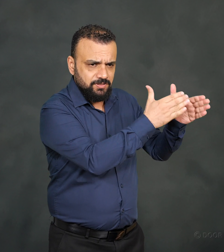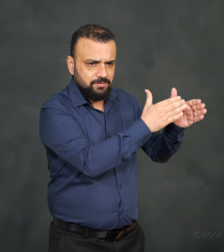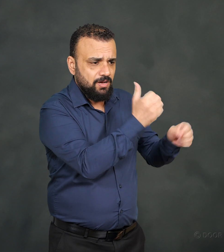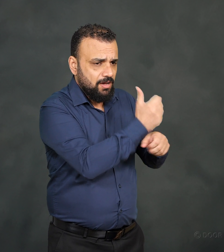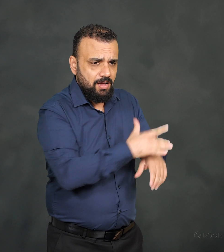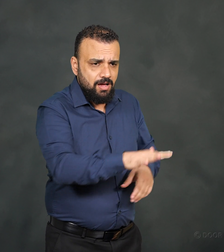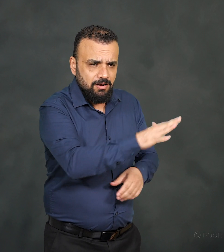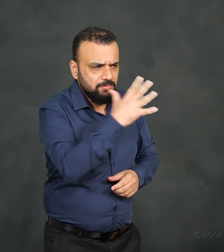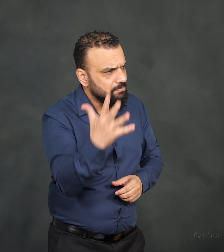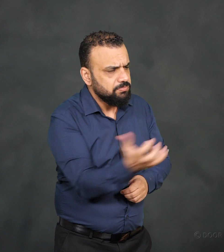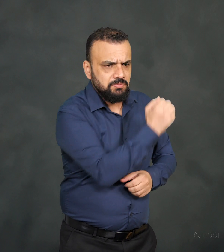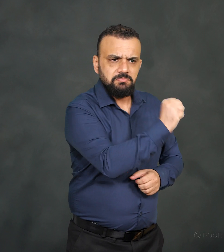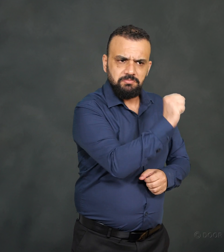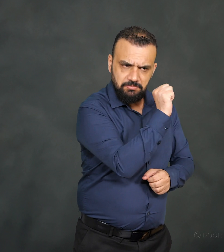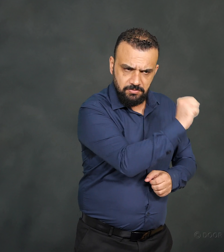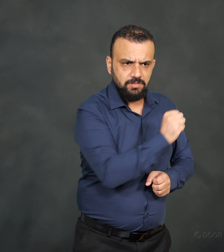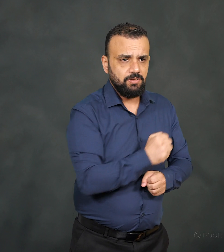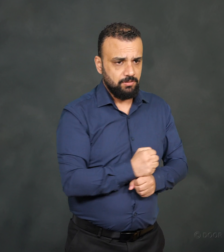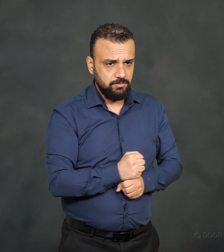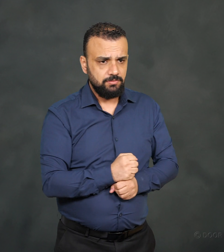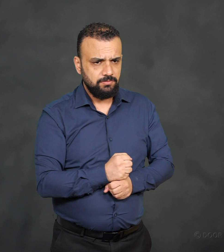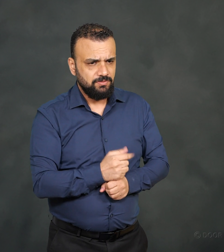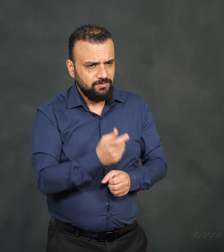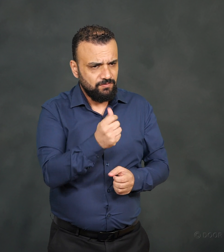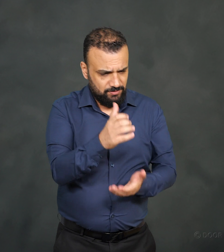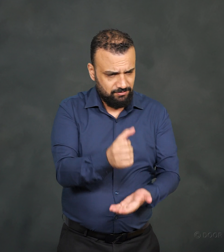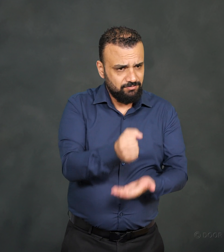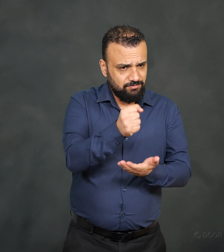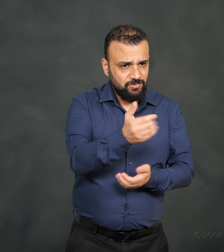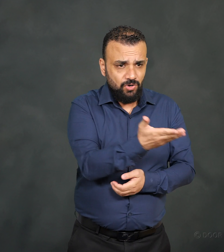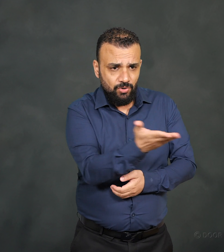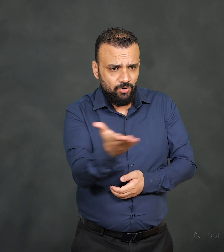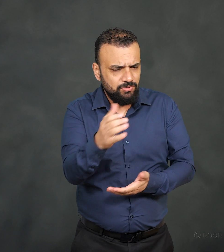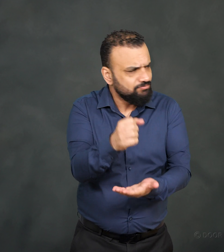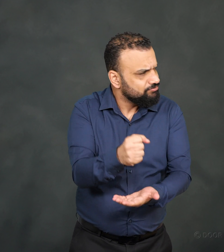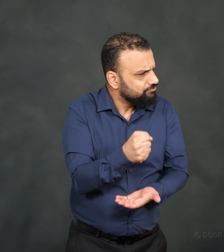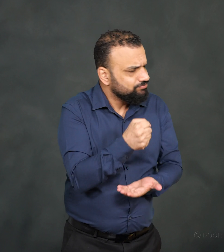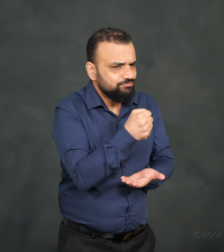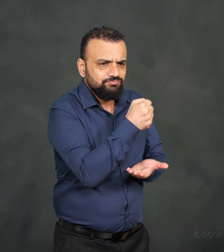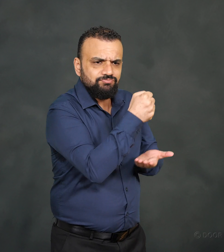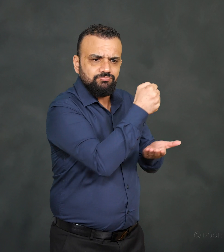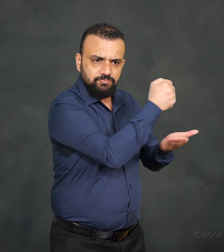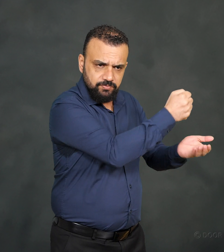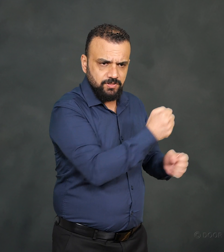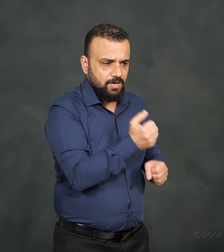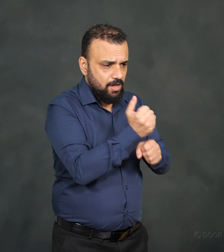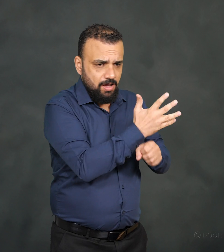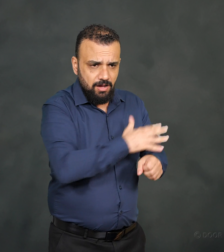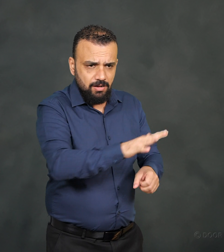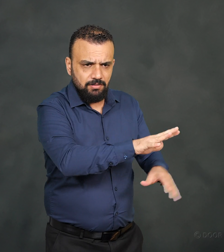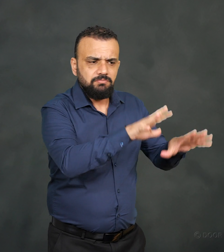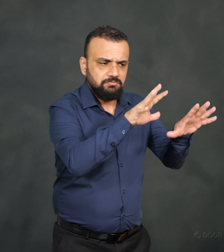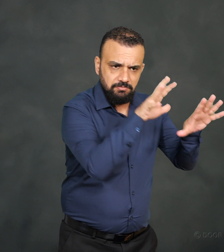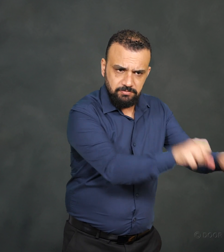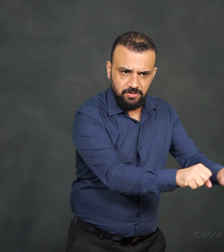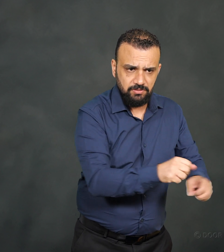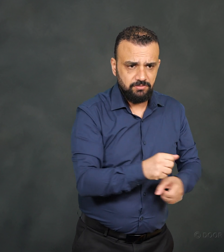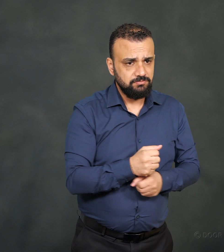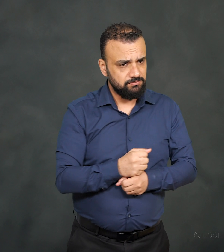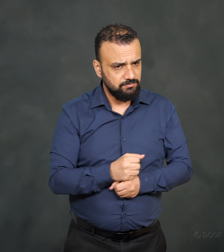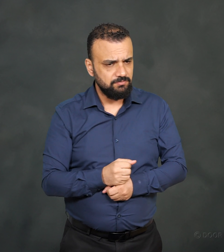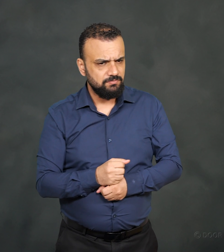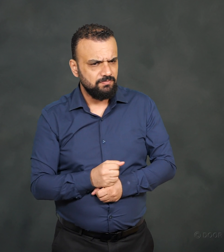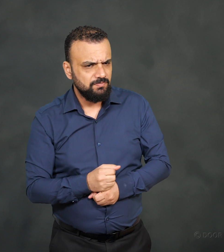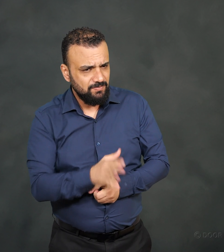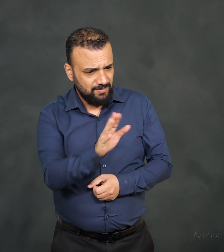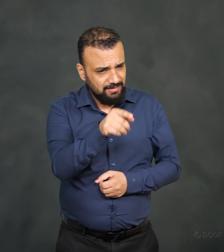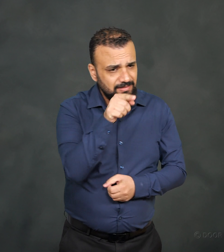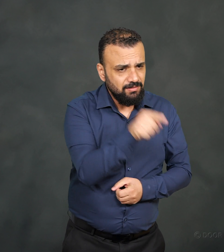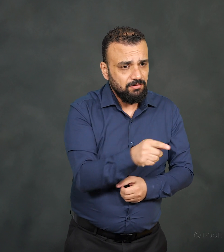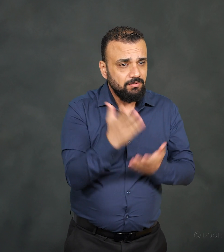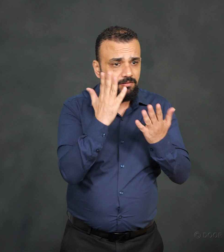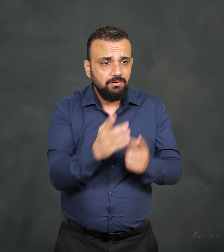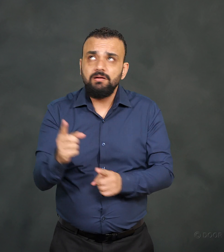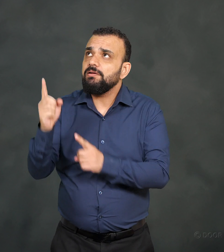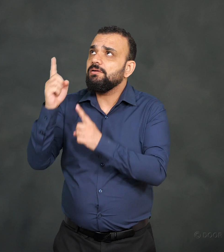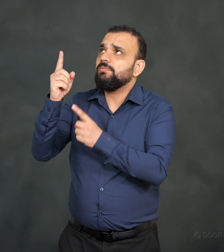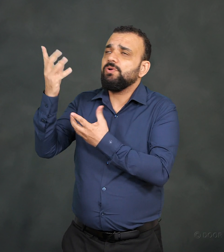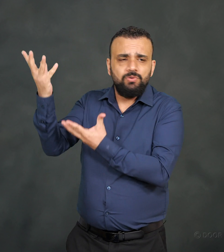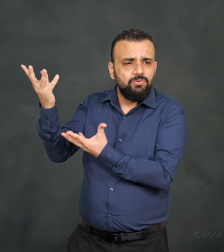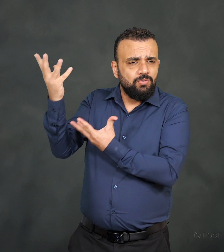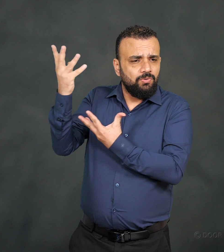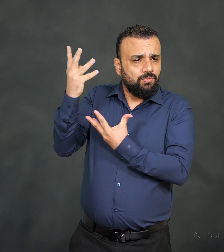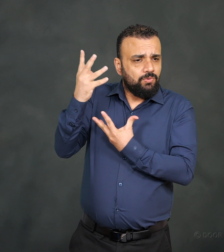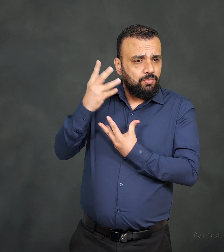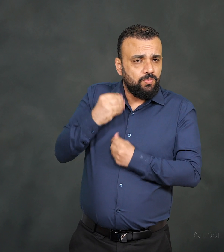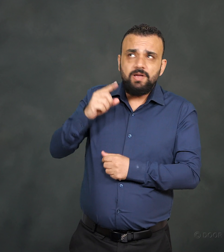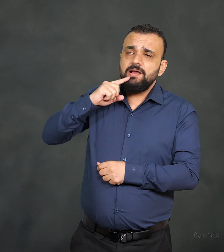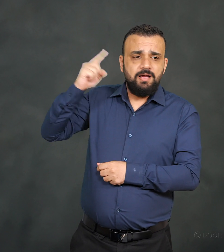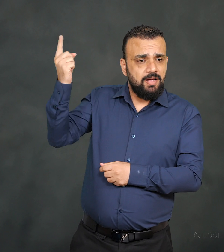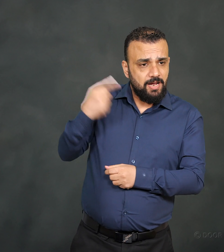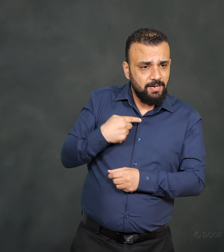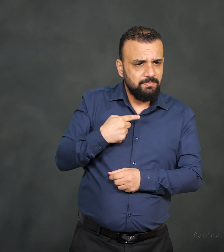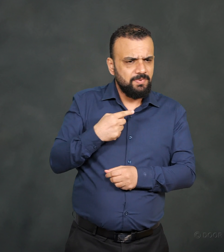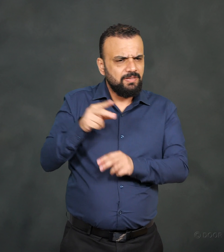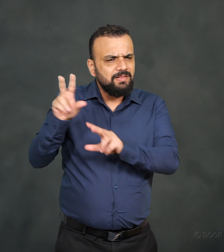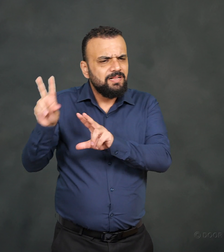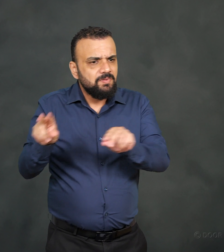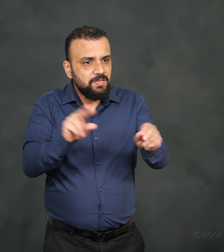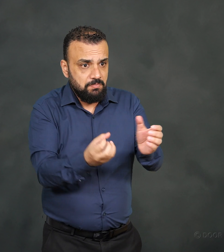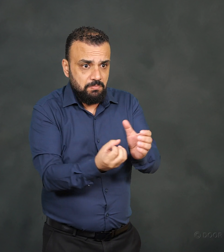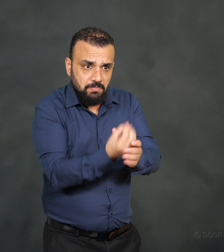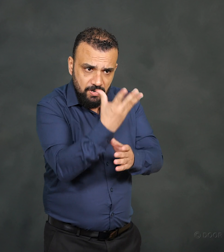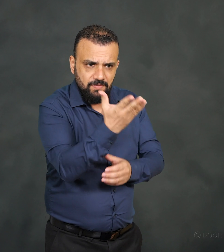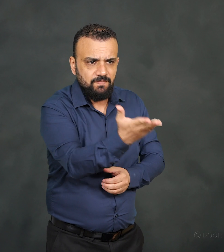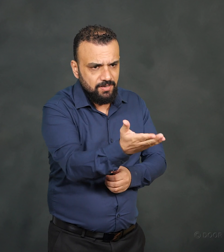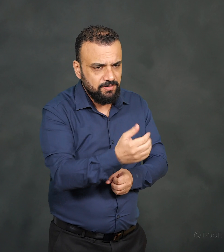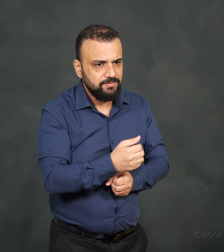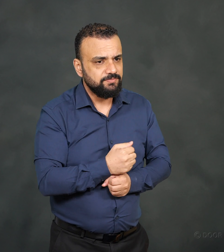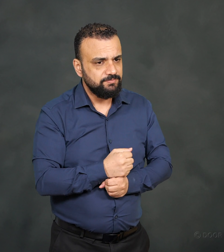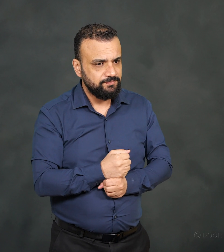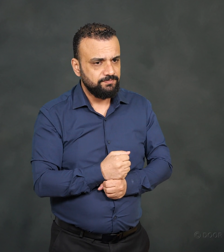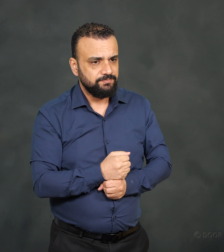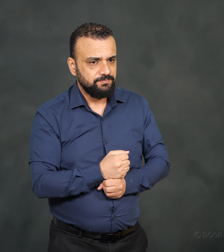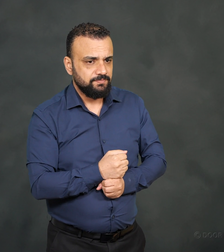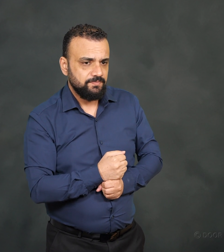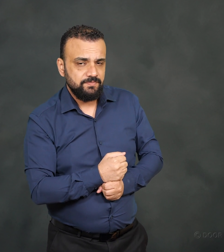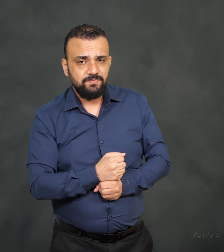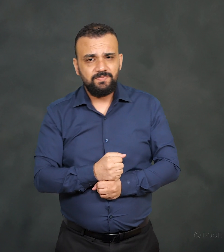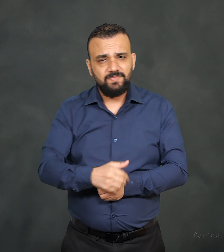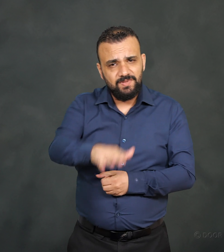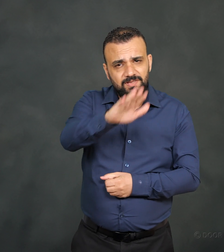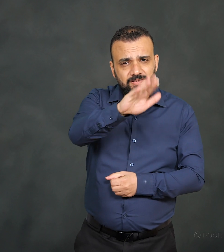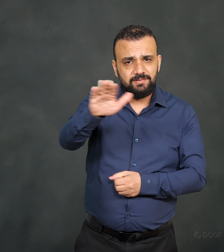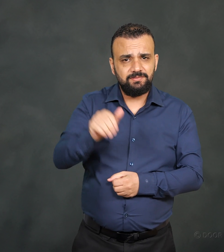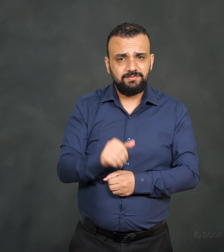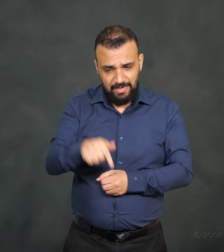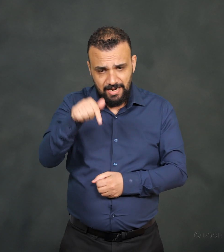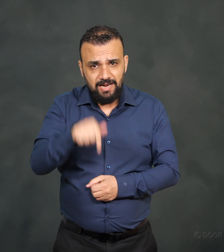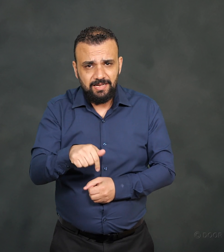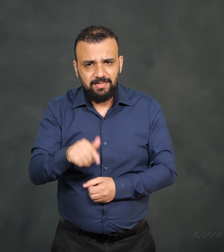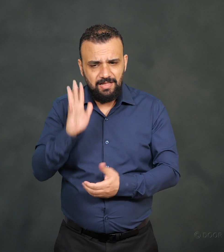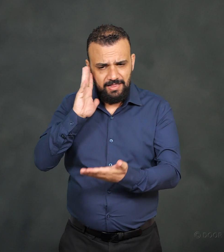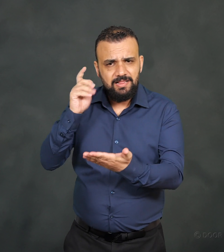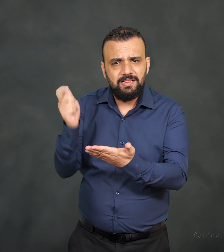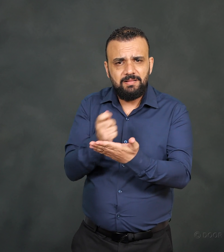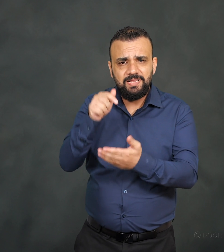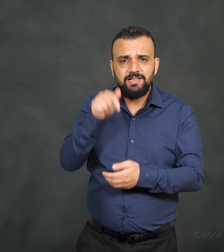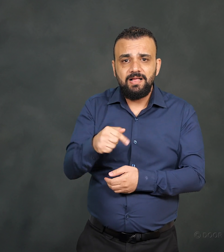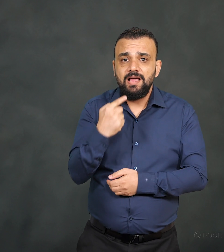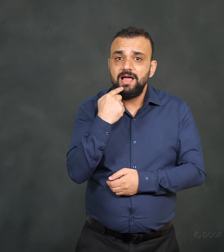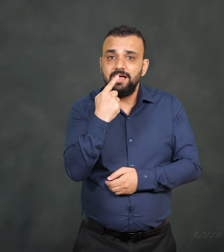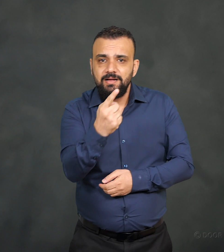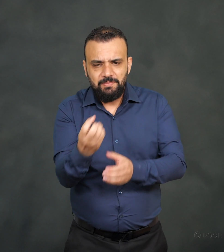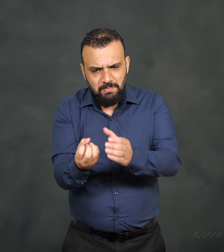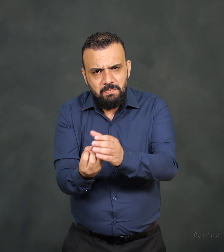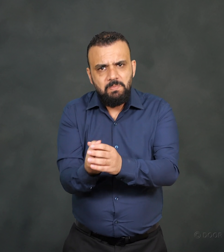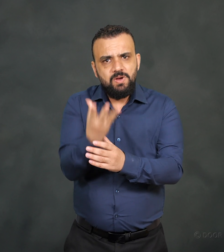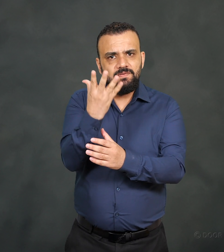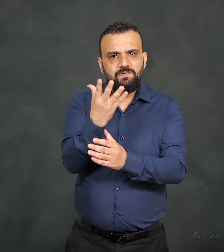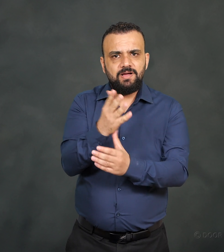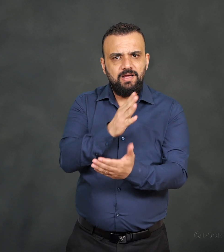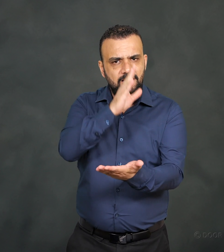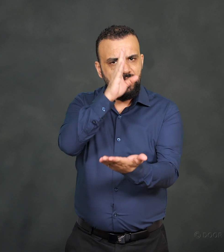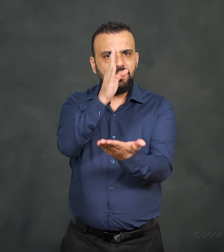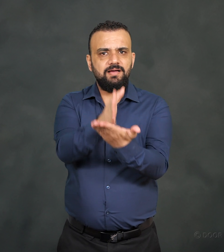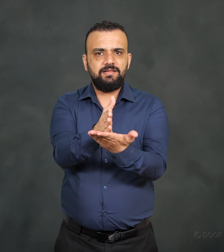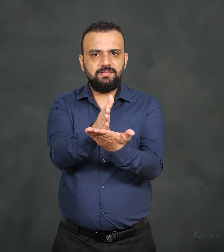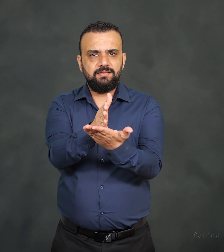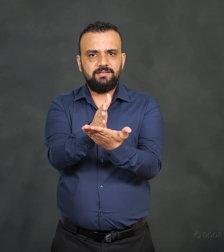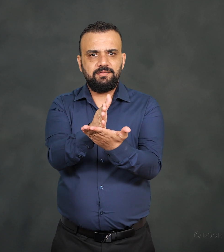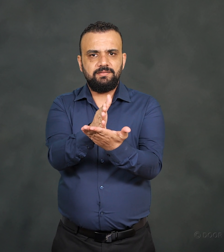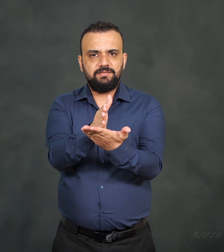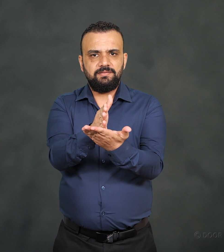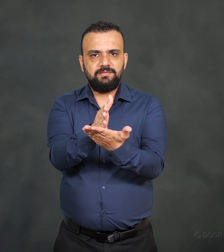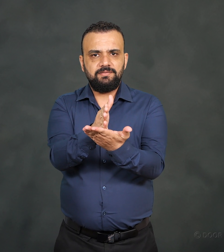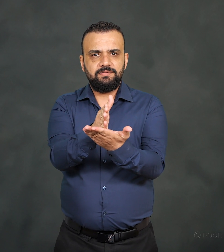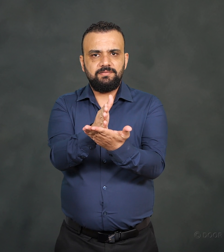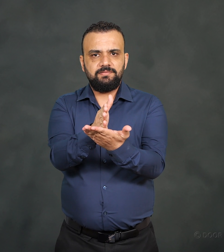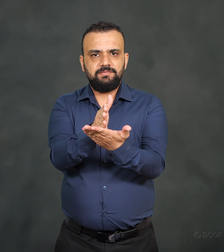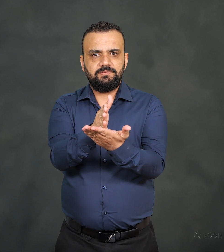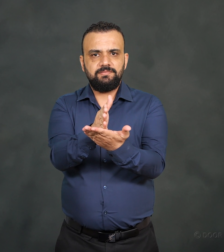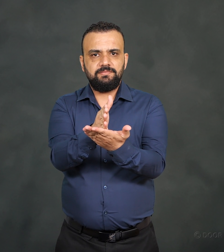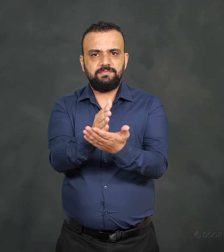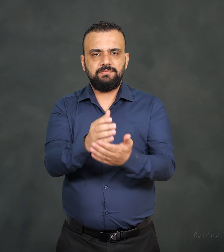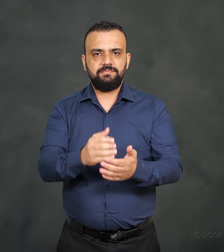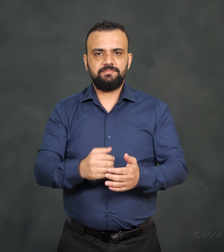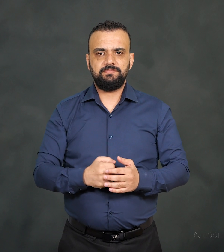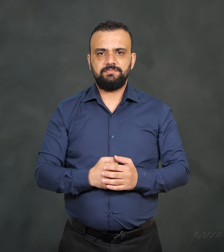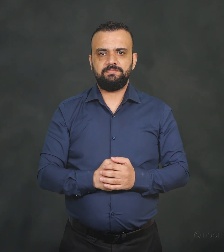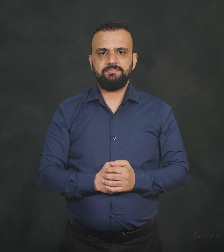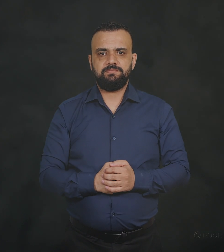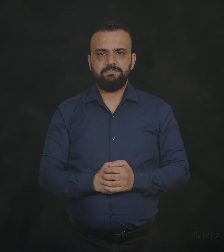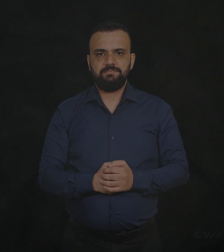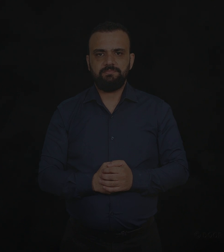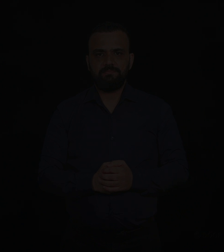Then what was spoken through Jeremiah the prophet was fulfilled: “They took the thirty pieces of silver, the price set on Him by the people of Israel, and they gave them for the potter’s field, as the Lord had commanded me.”